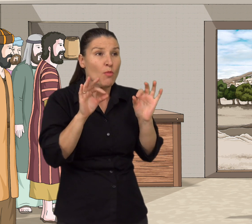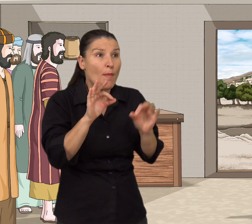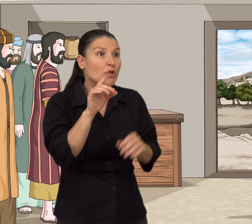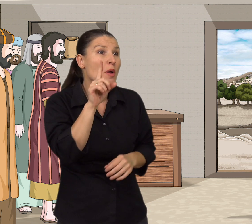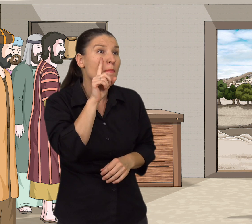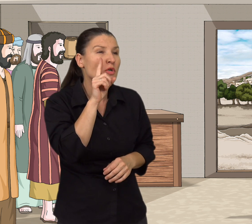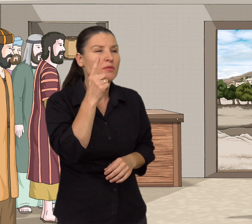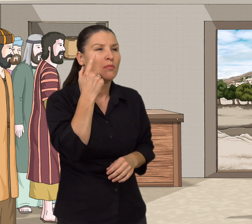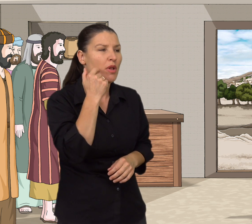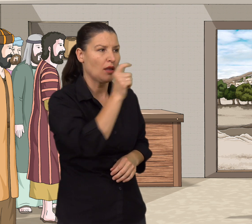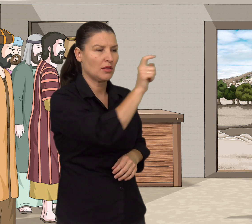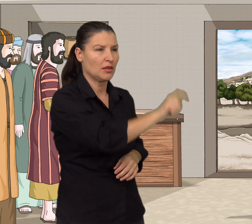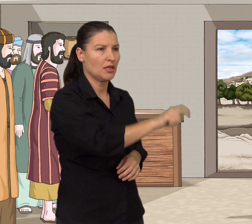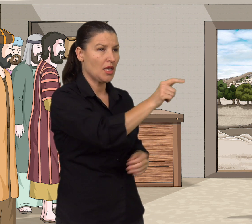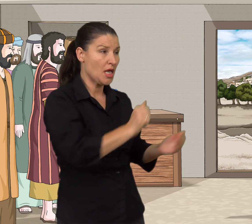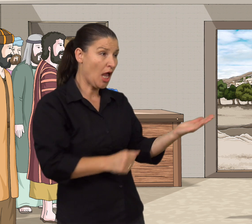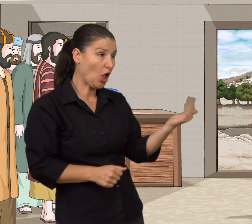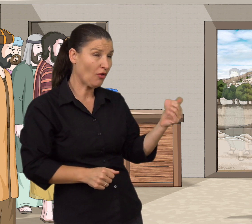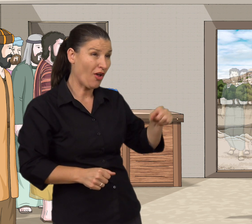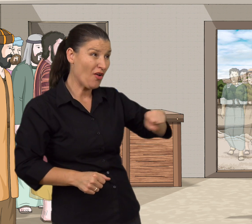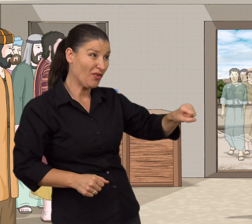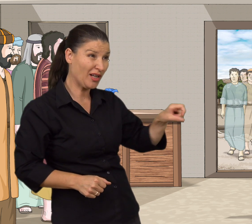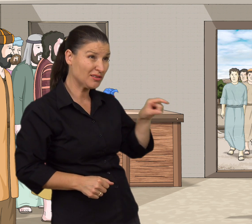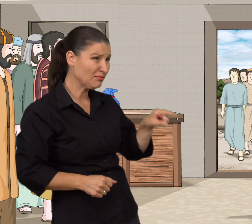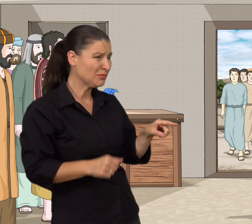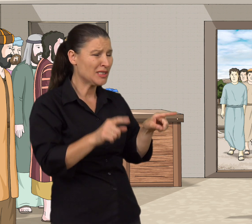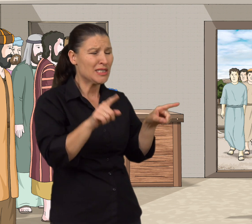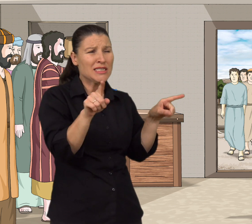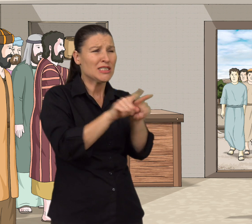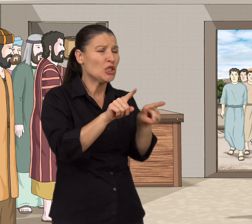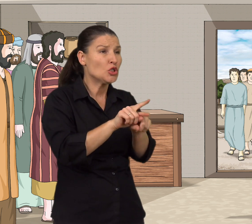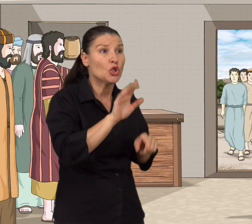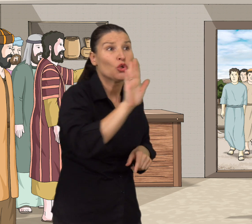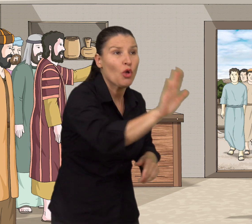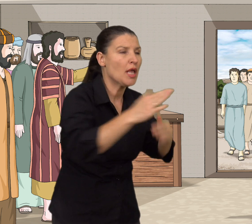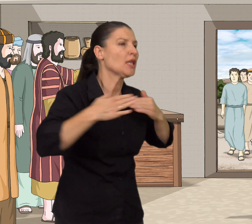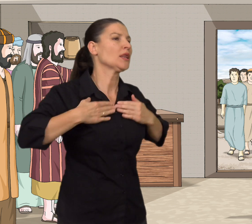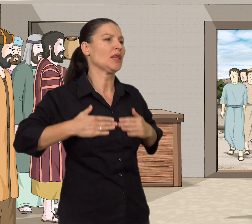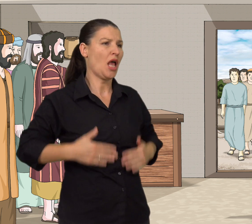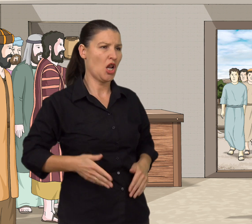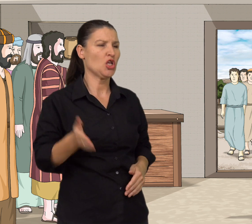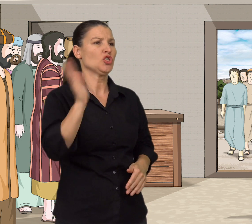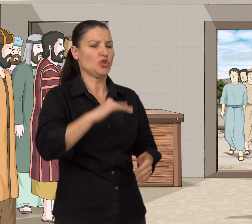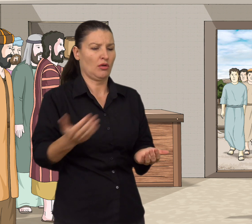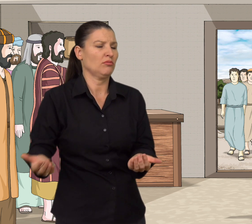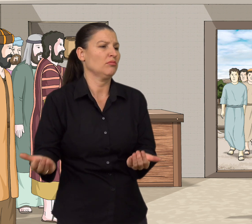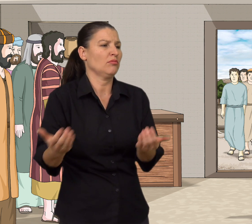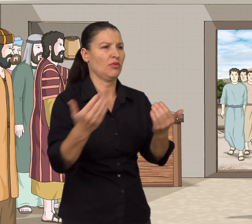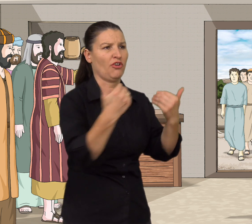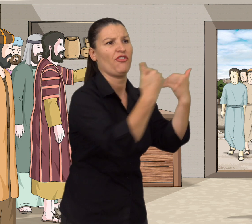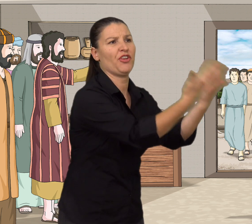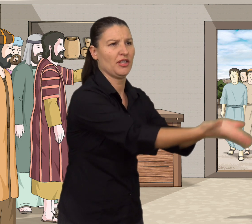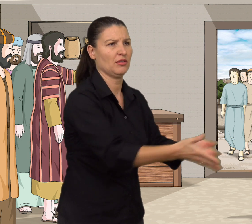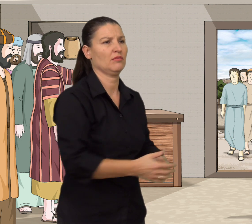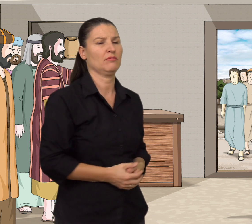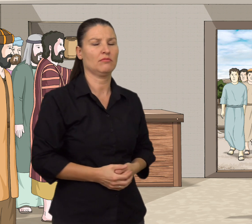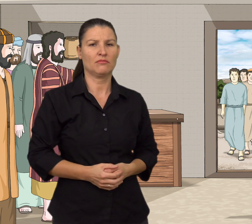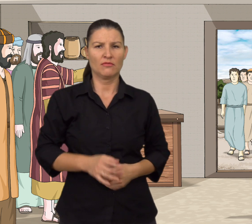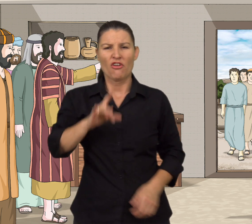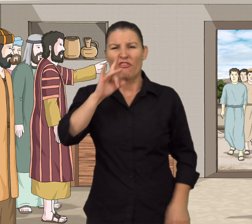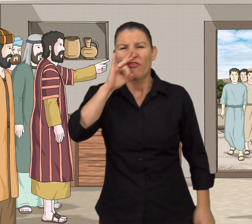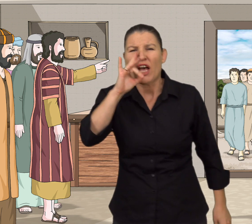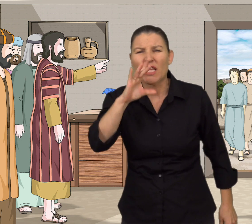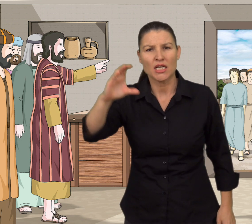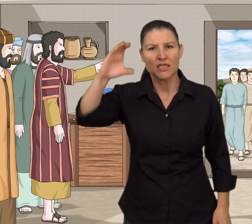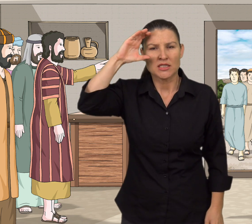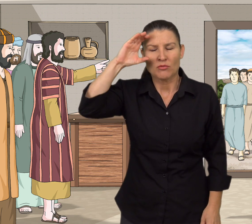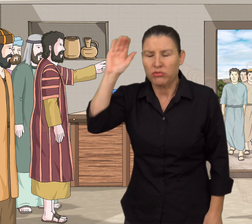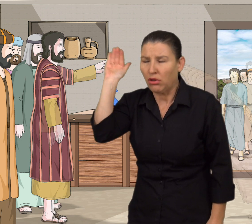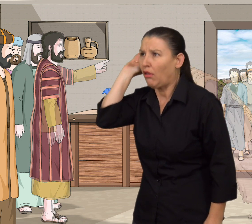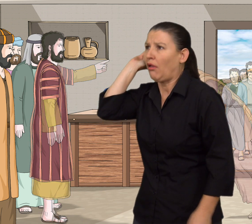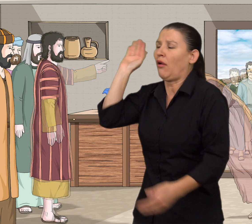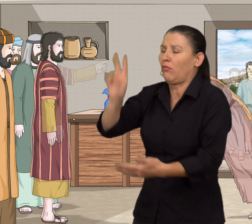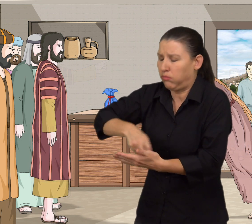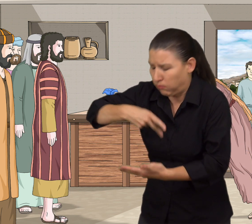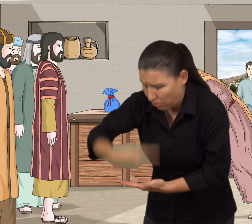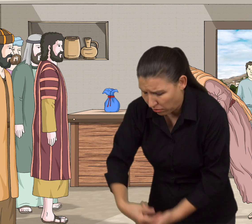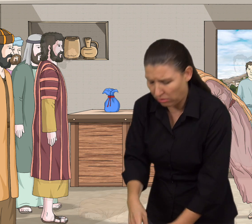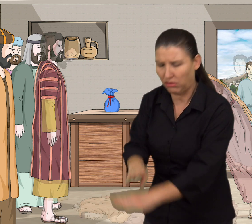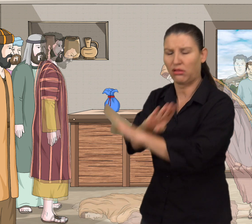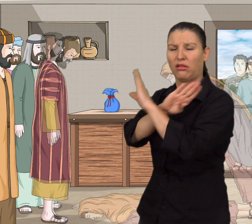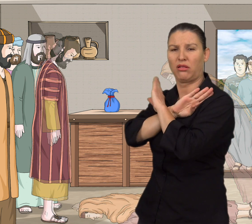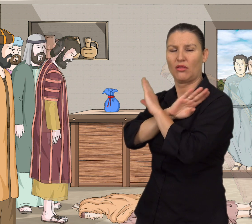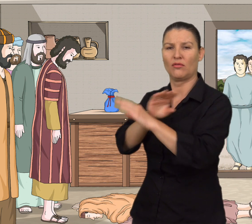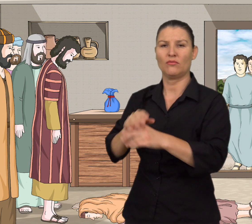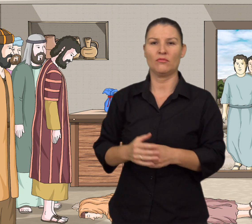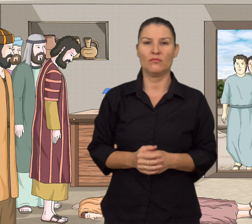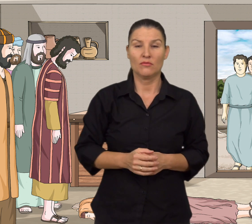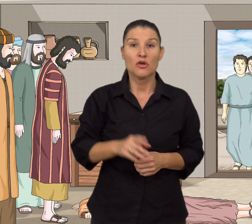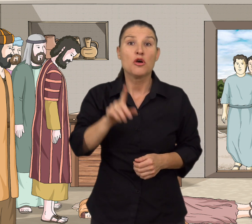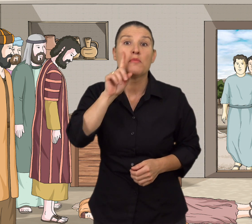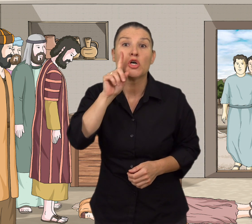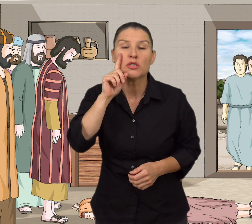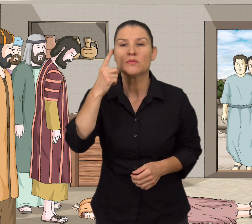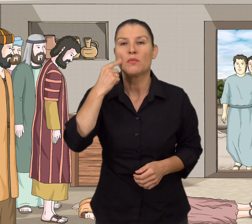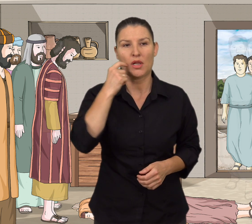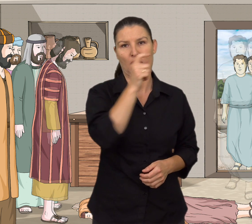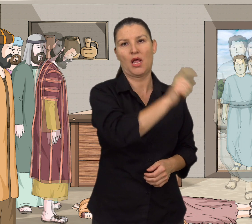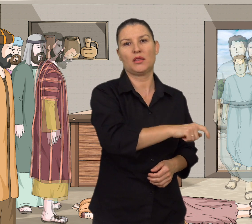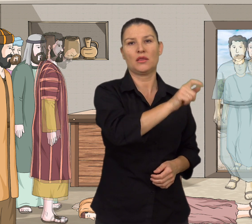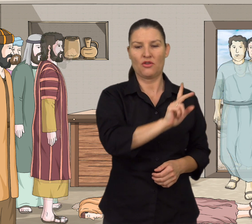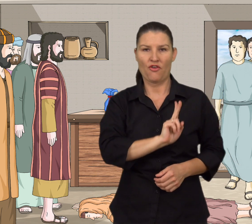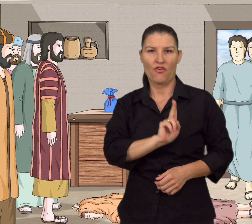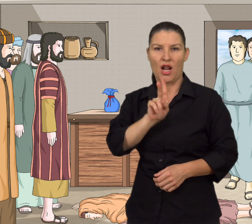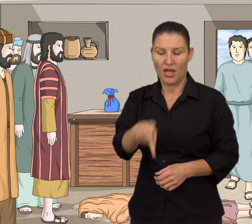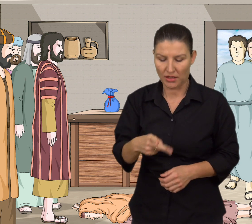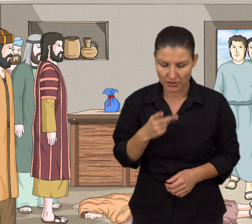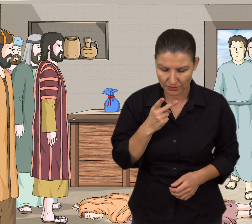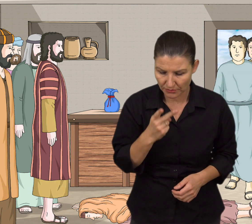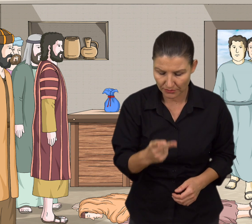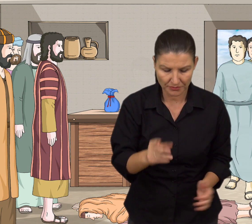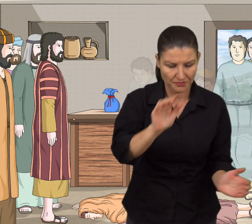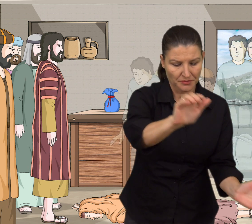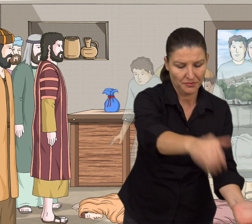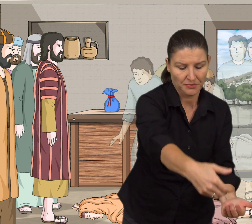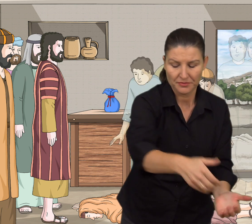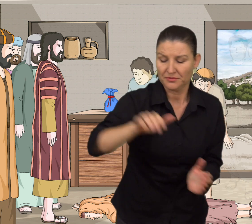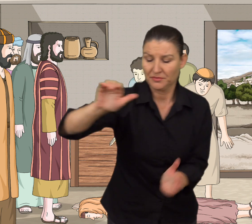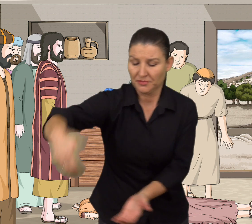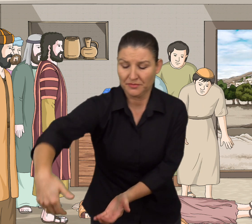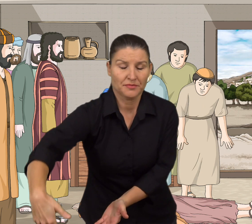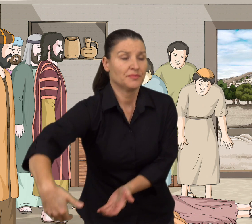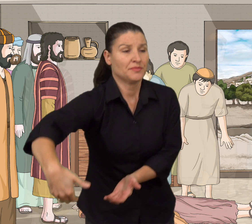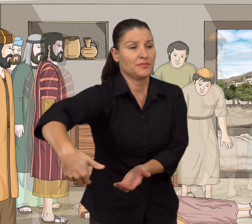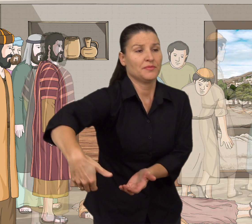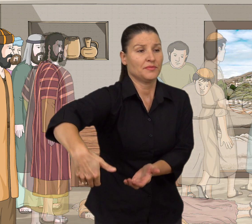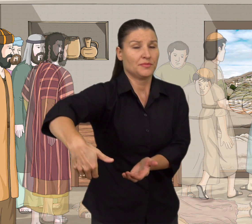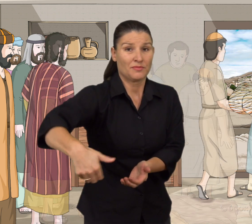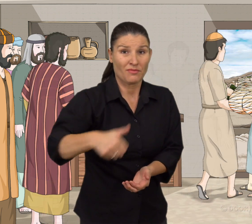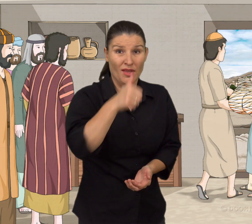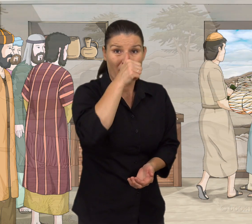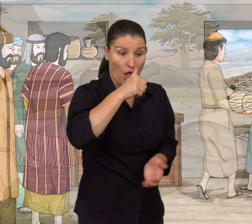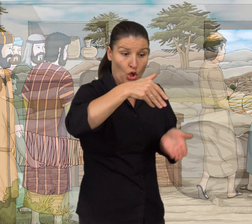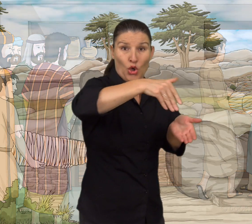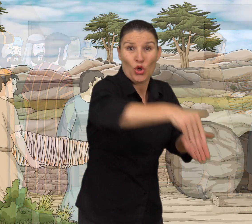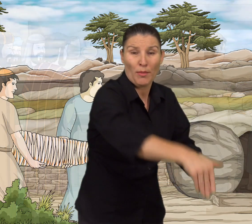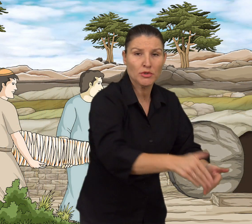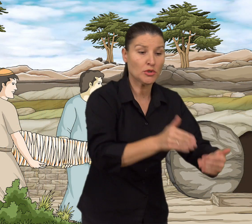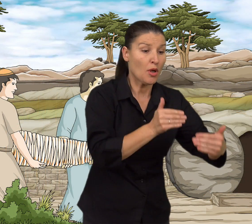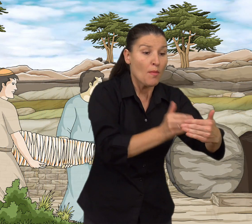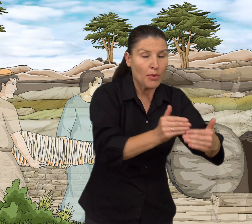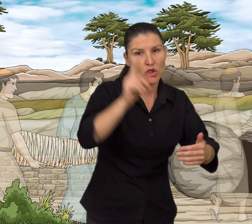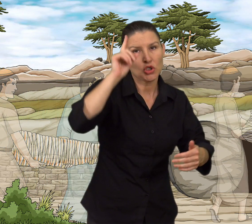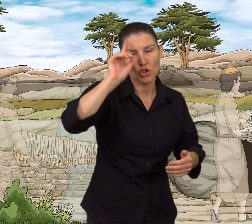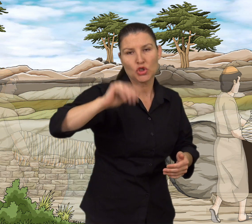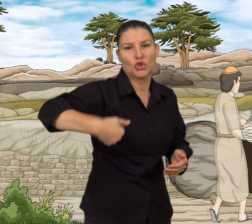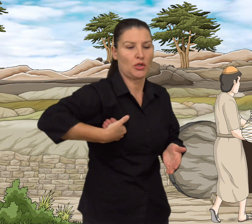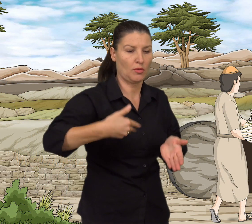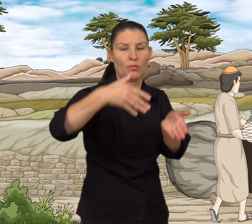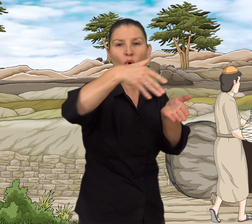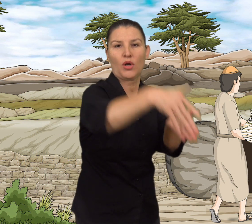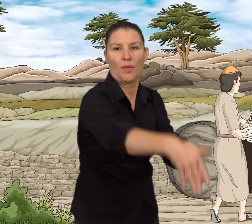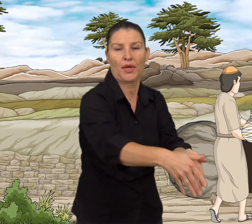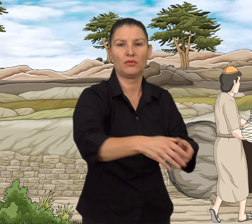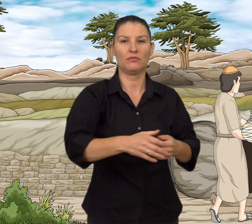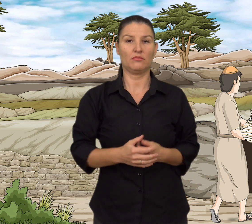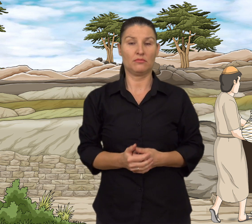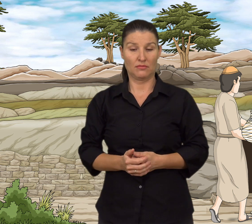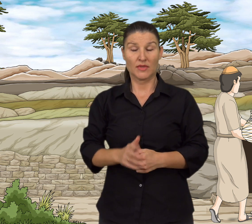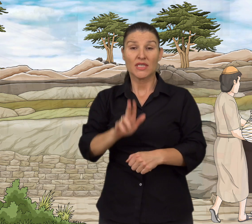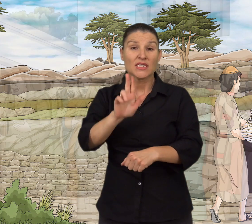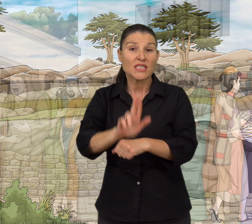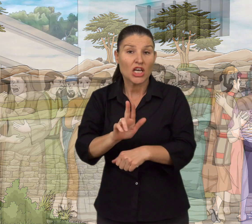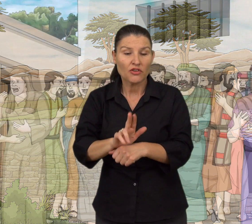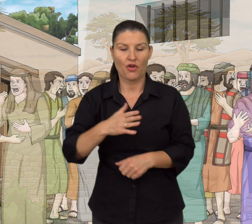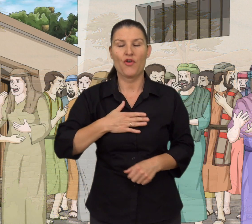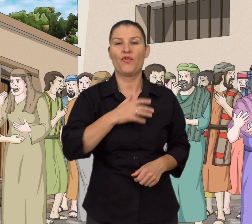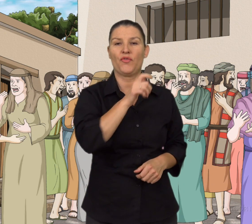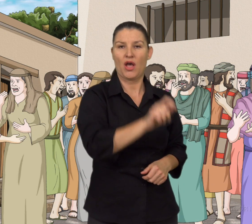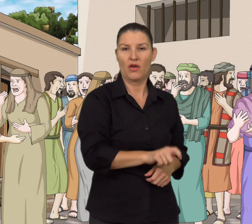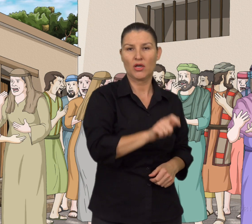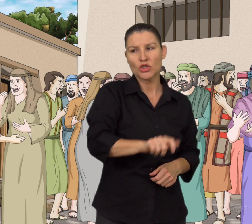“Look, the feet of the men who buried your husband are at the door, and they will carry you out also.” At that instant she fell down at his feet and died. Then the young men came in and, finding her dead, carried her out and buried her beside her husband.